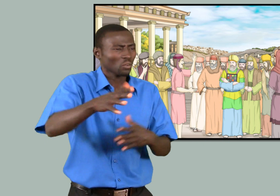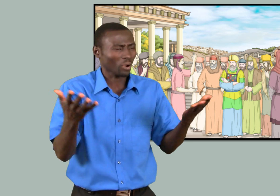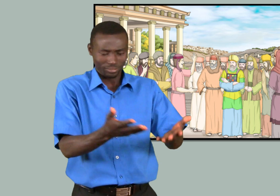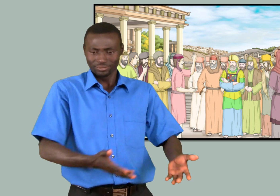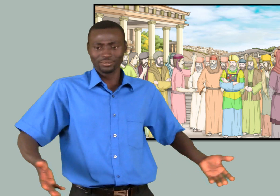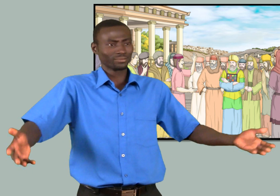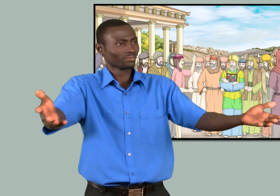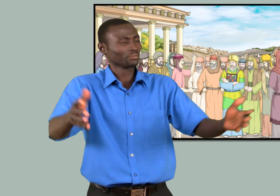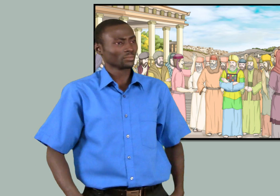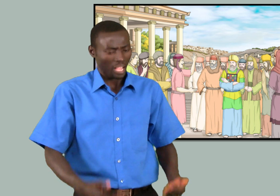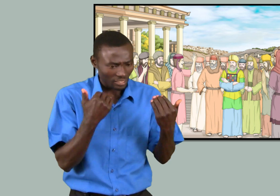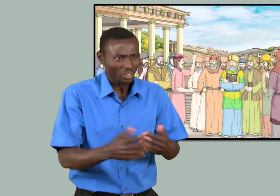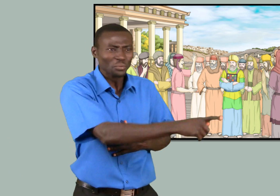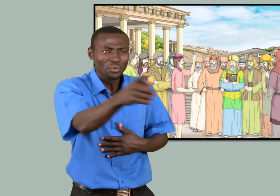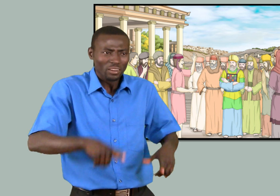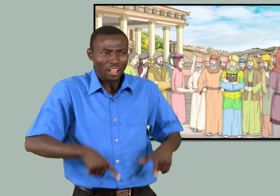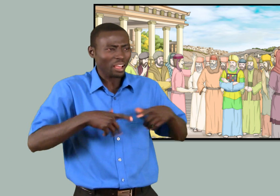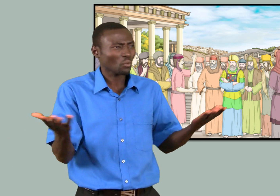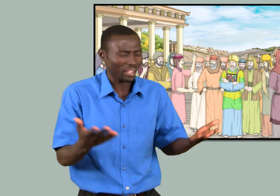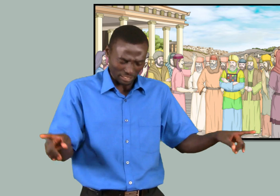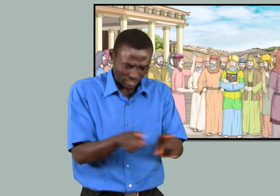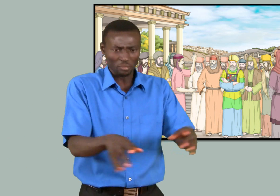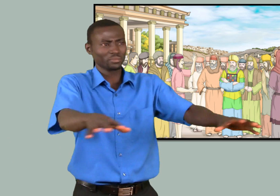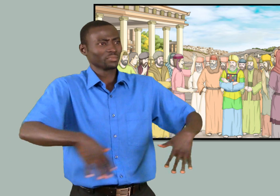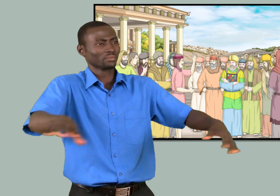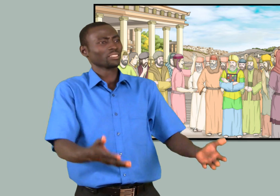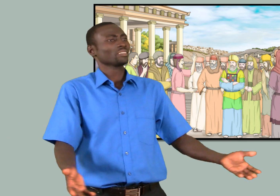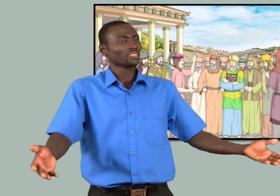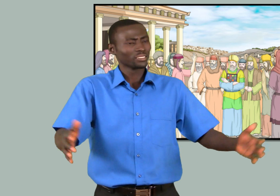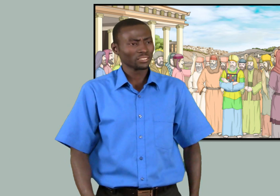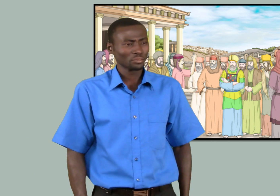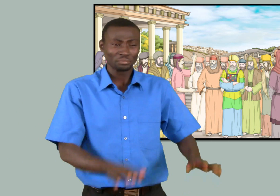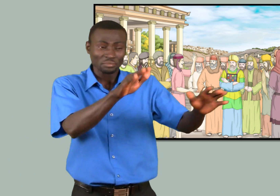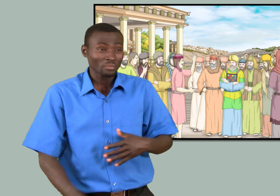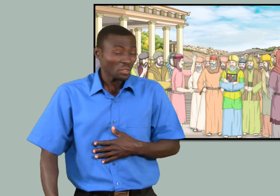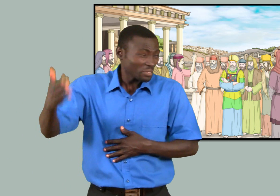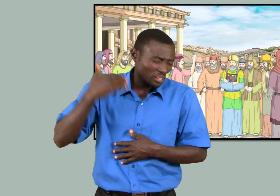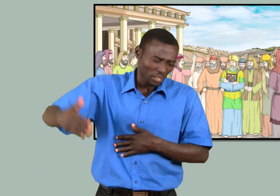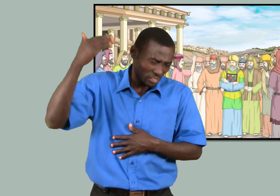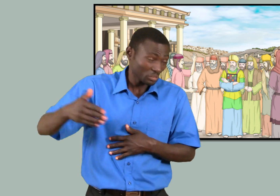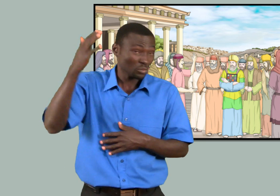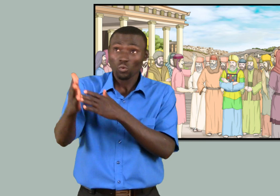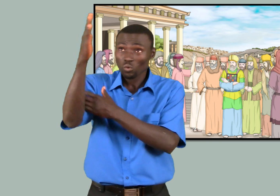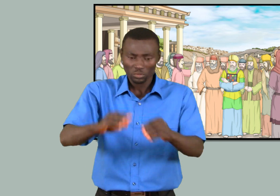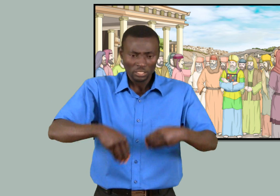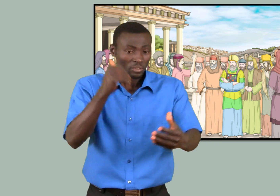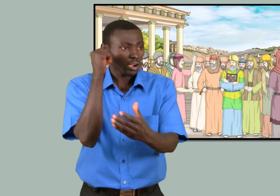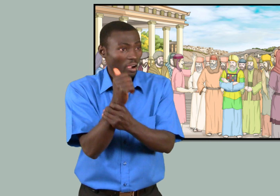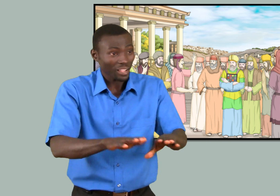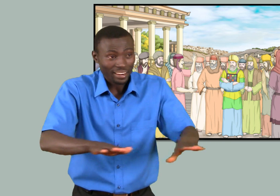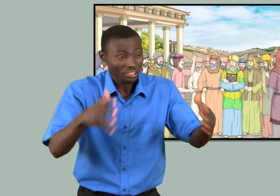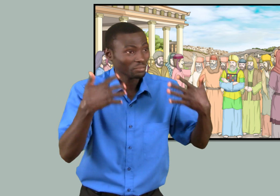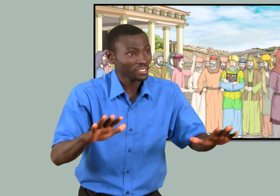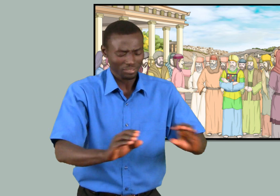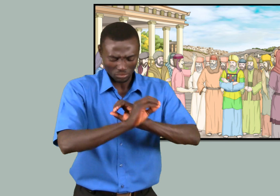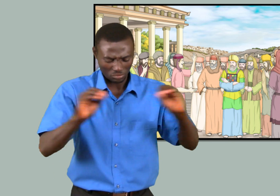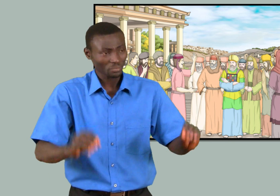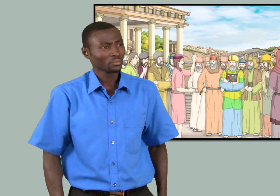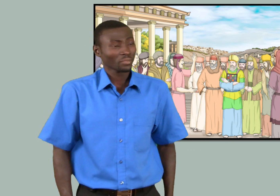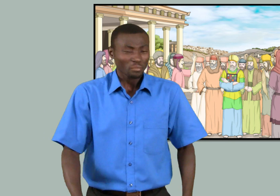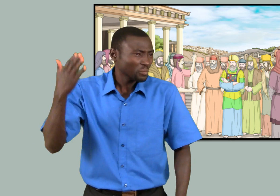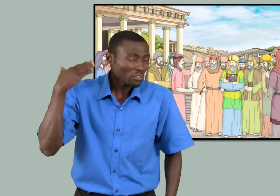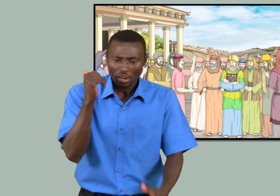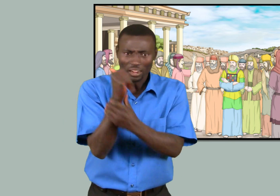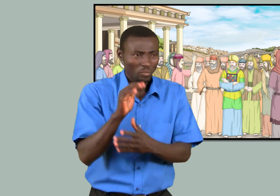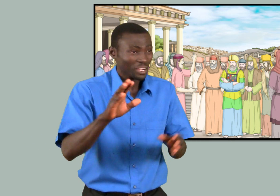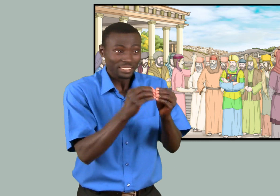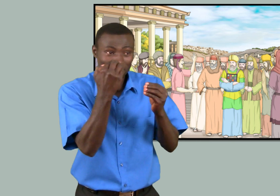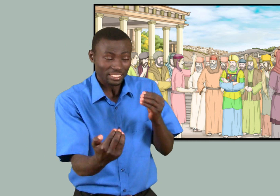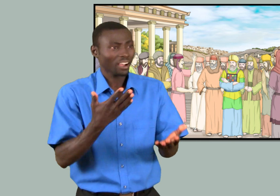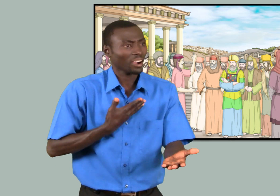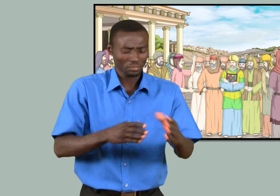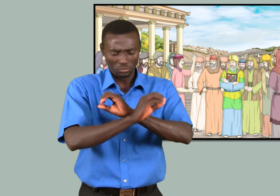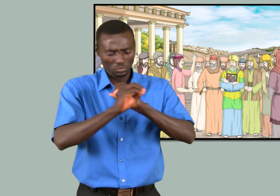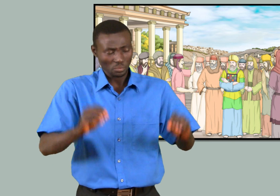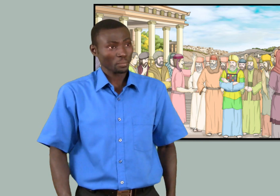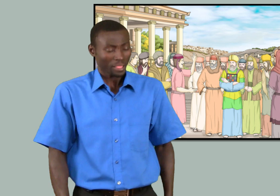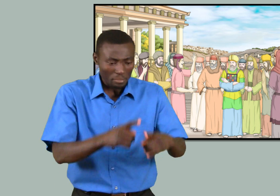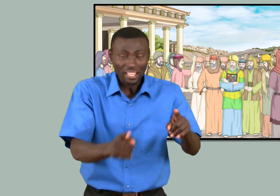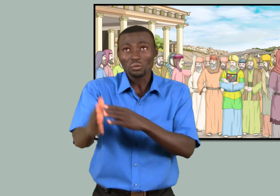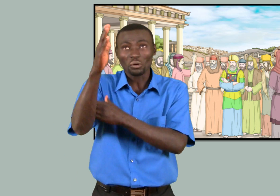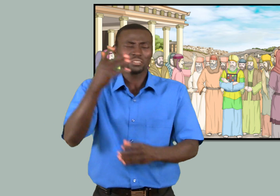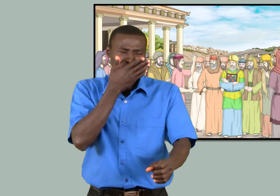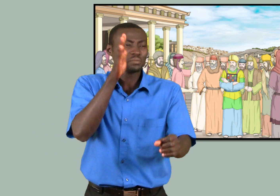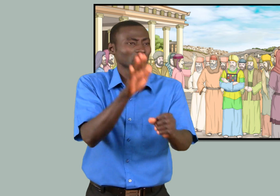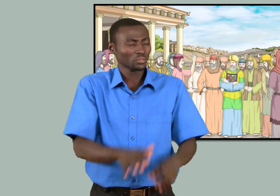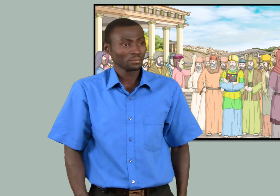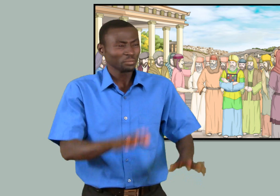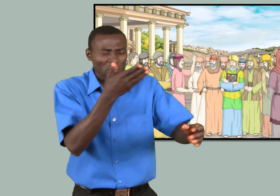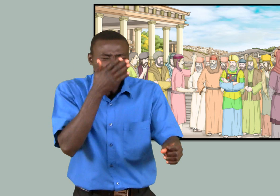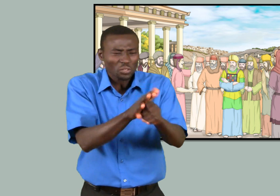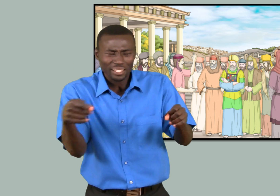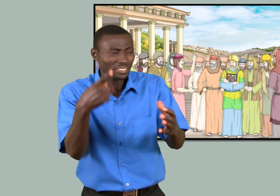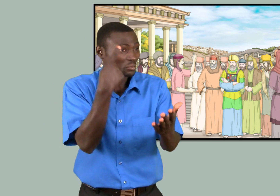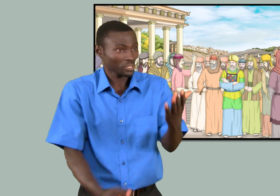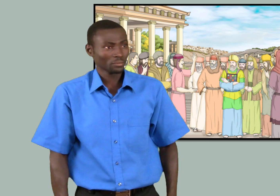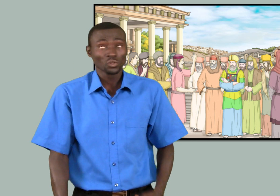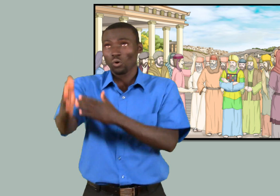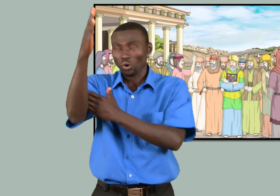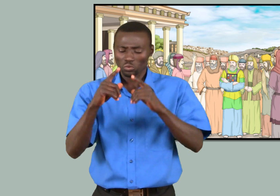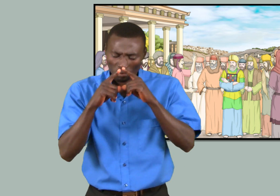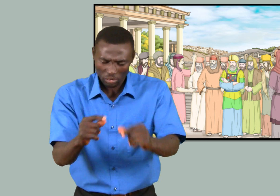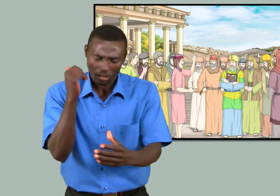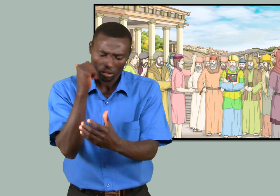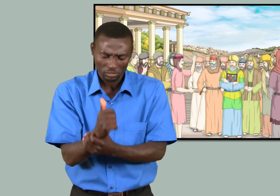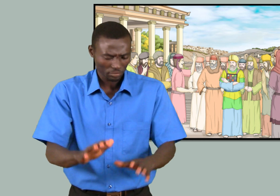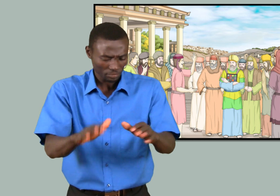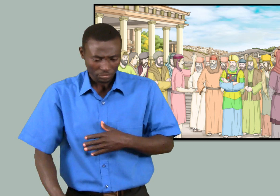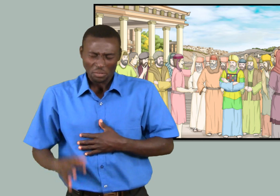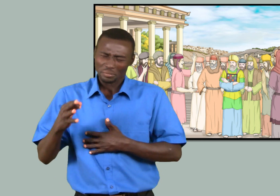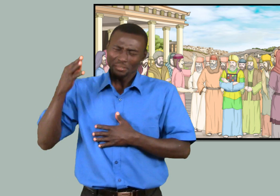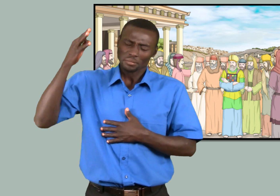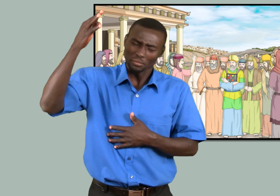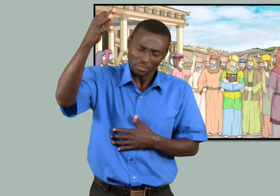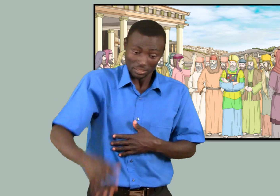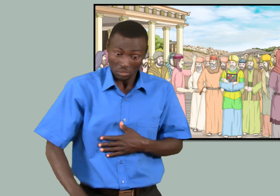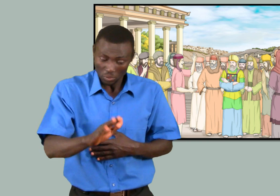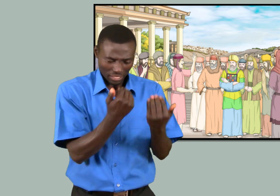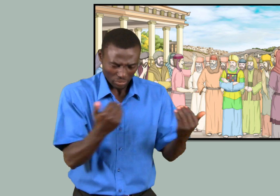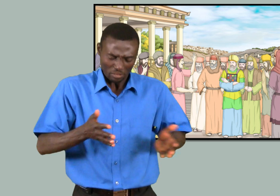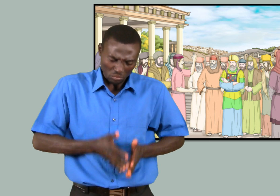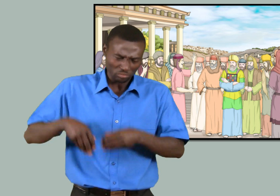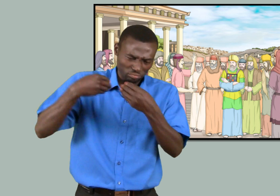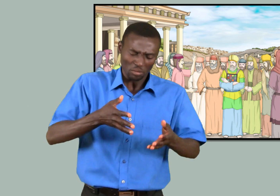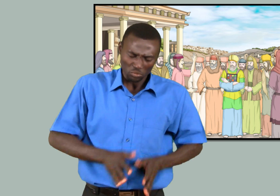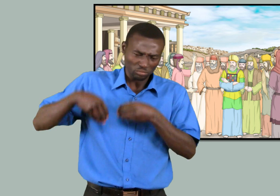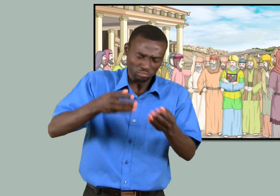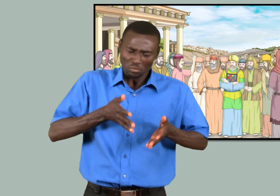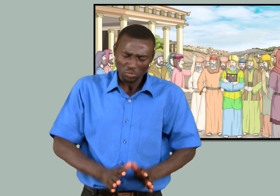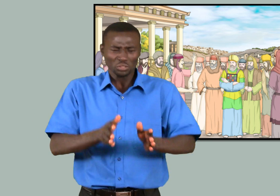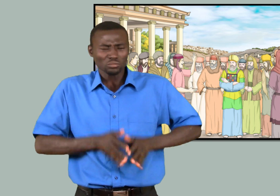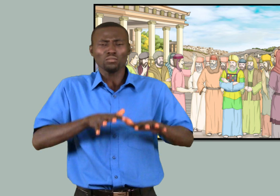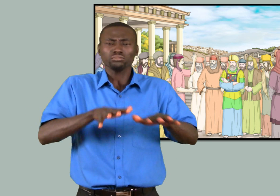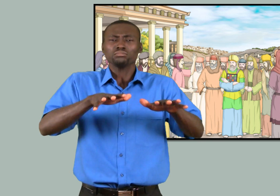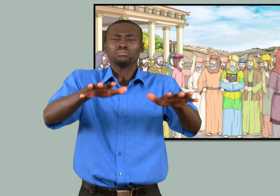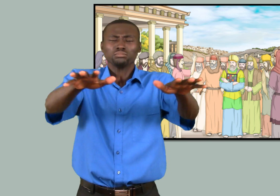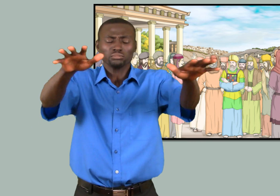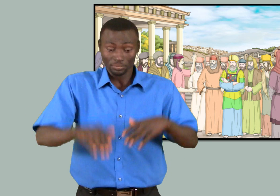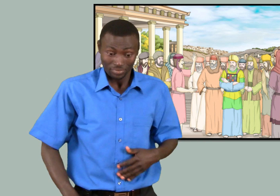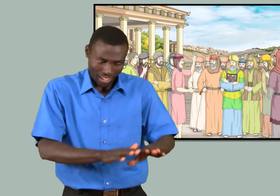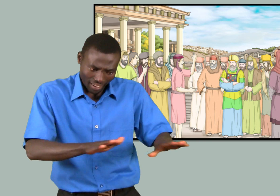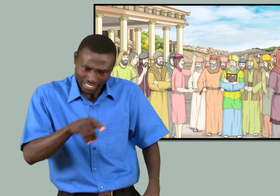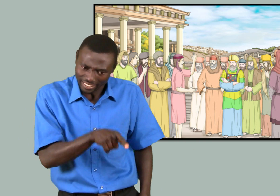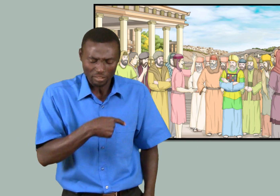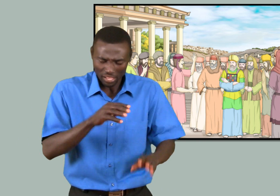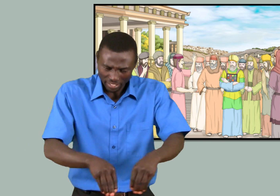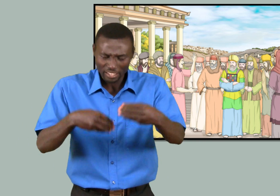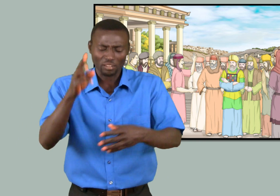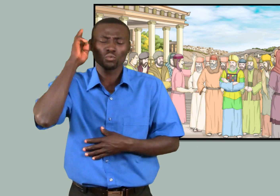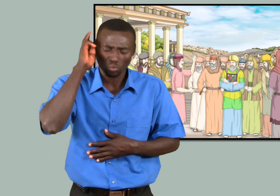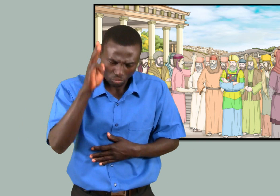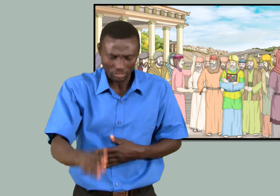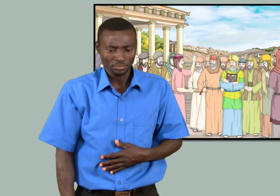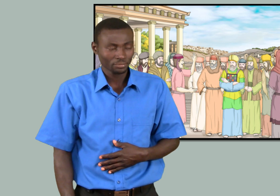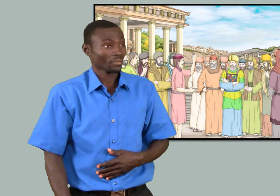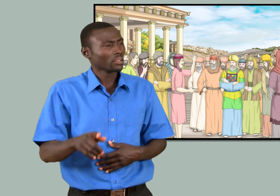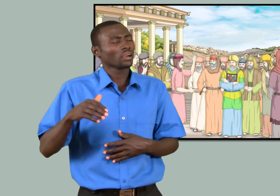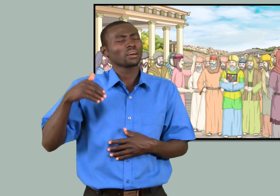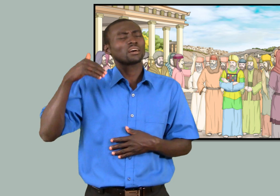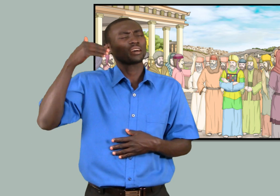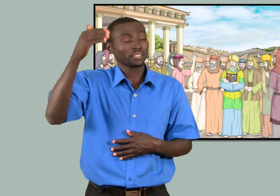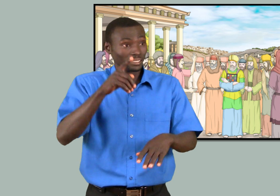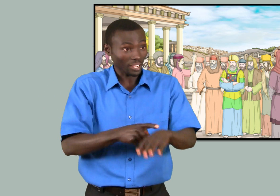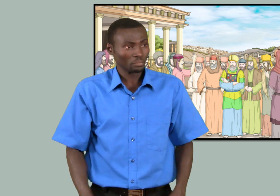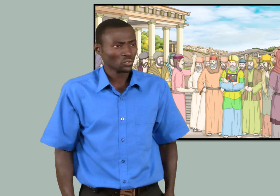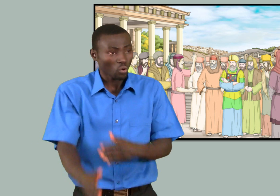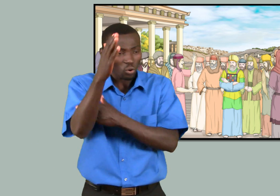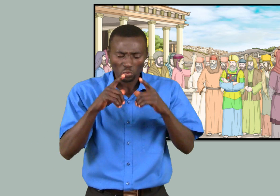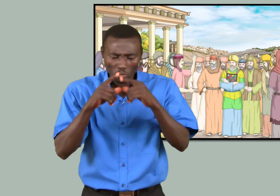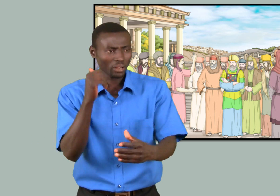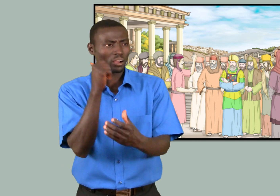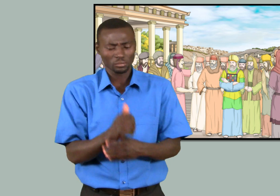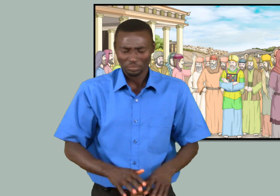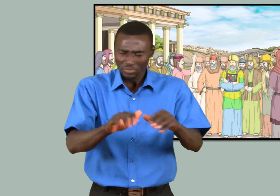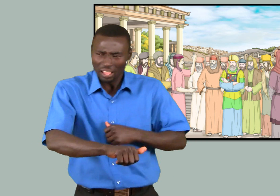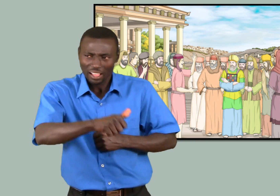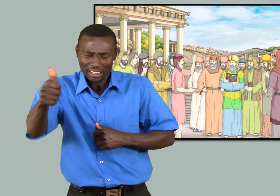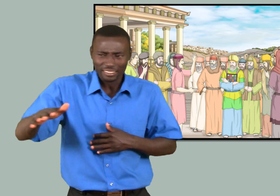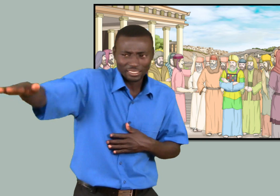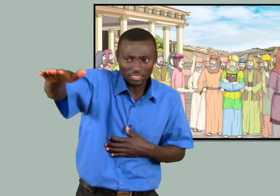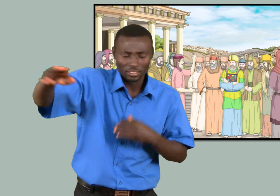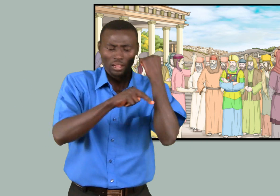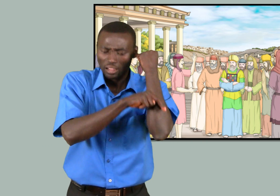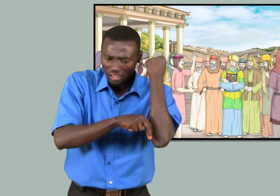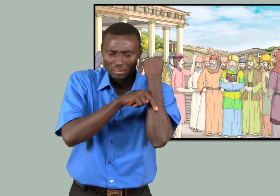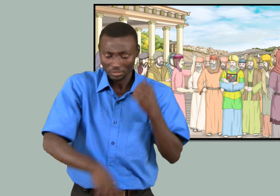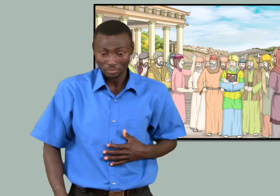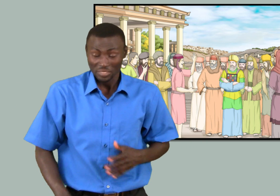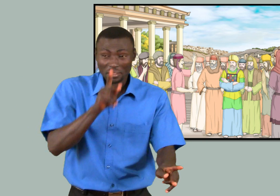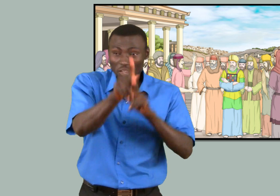He gave him no inheritance here, not even a foot of ground. But God promised to give possession of the land to Abraham and his descendants, even though he did not yet have a child.